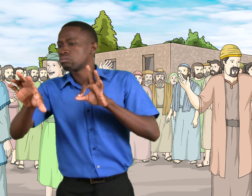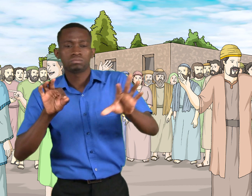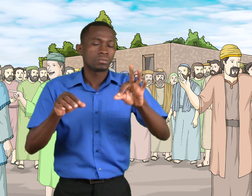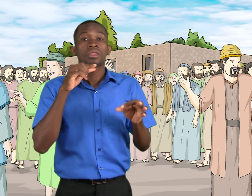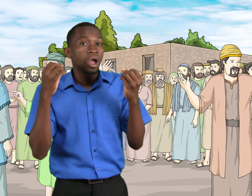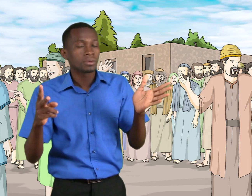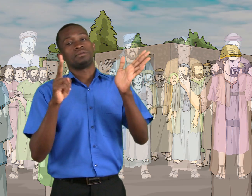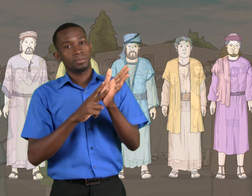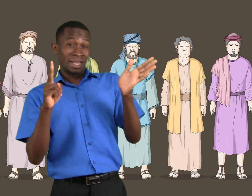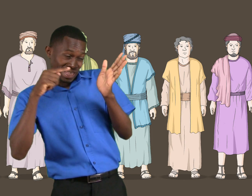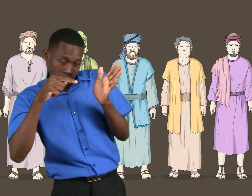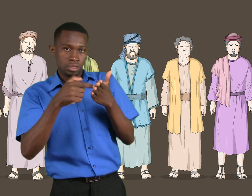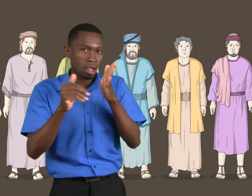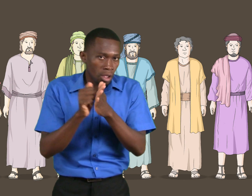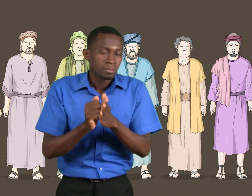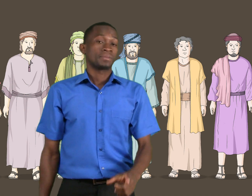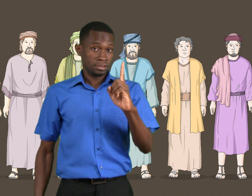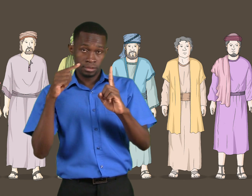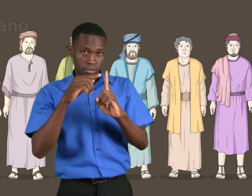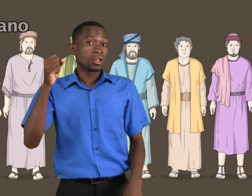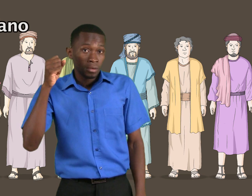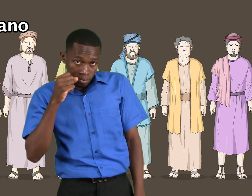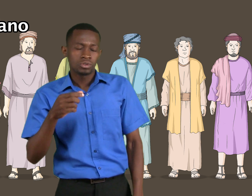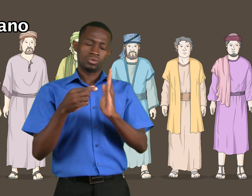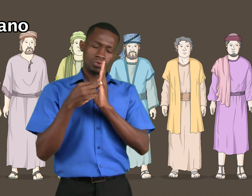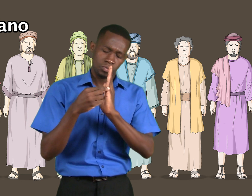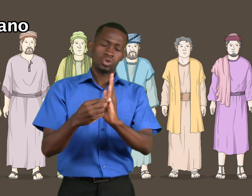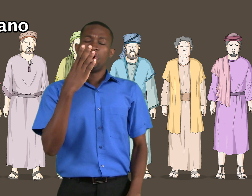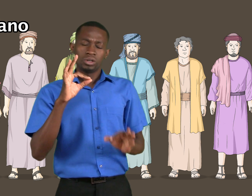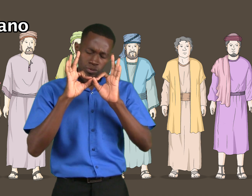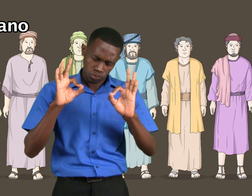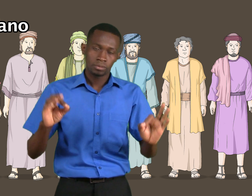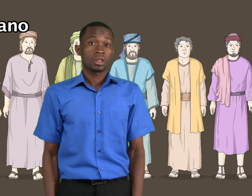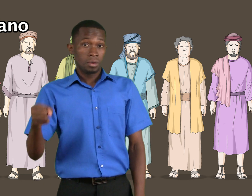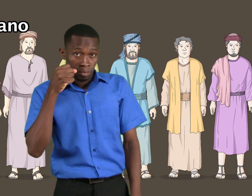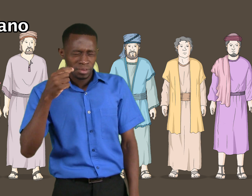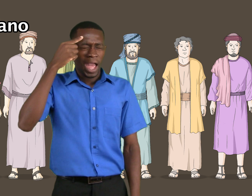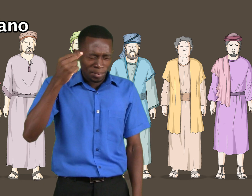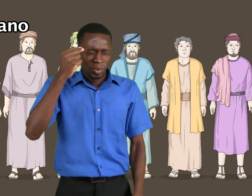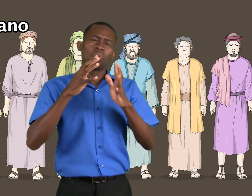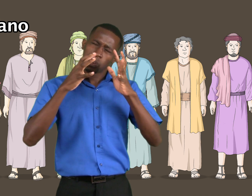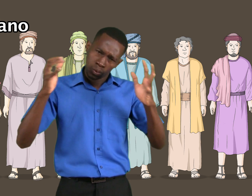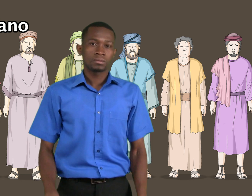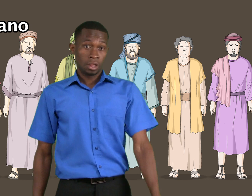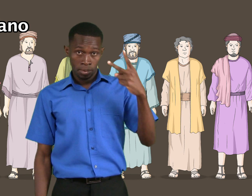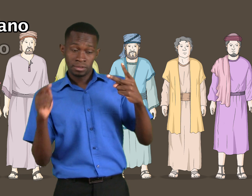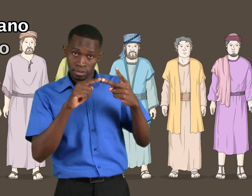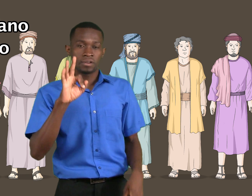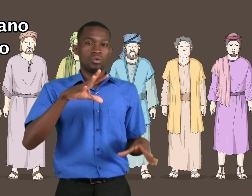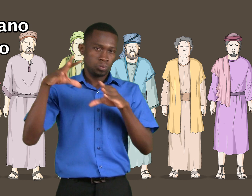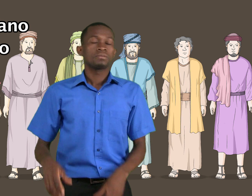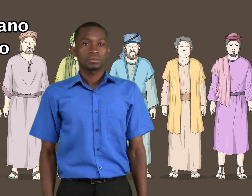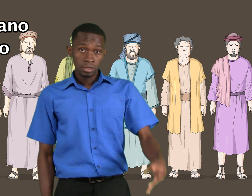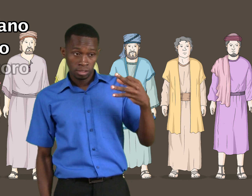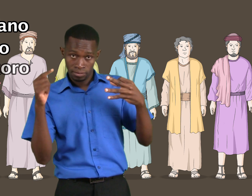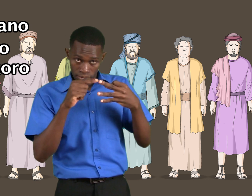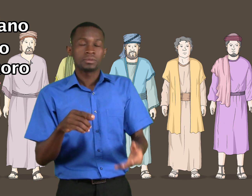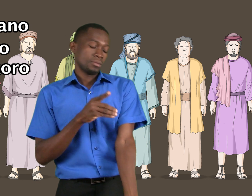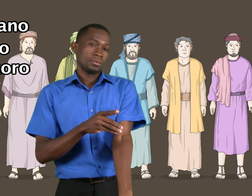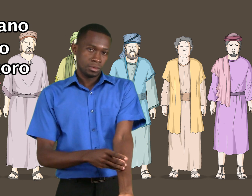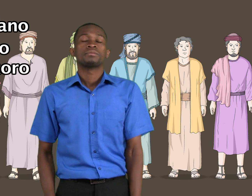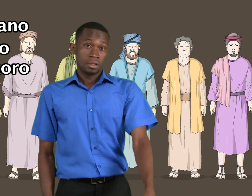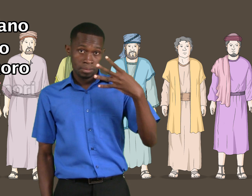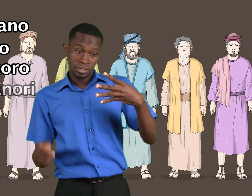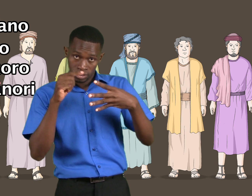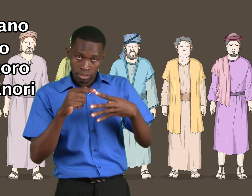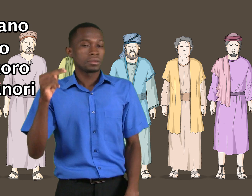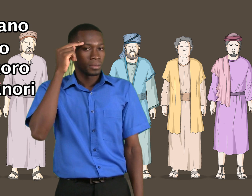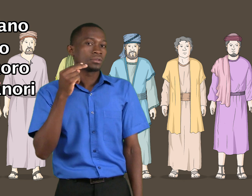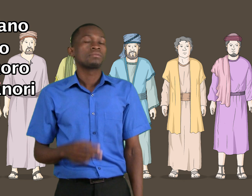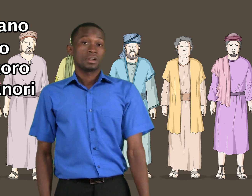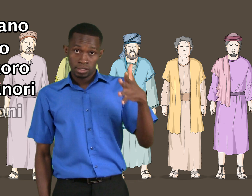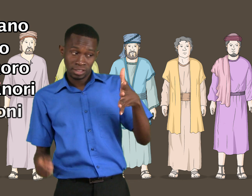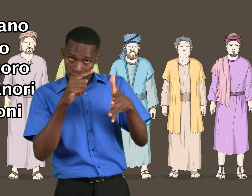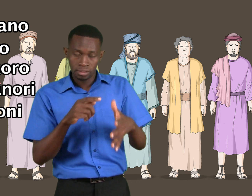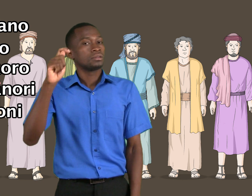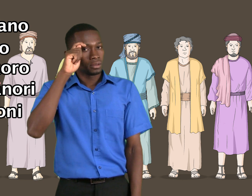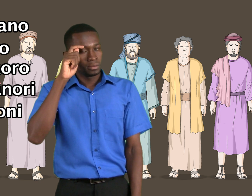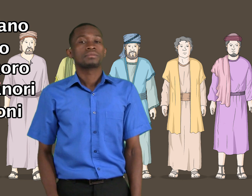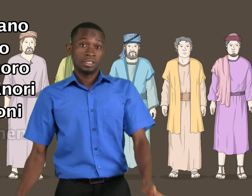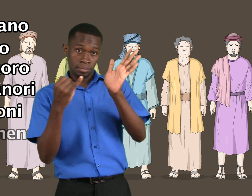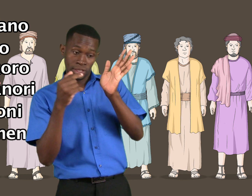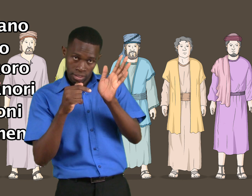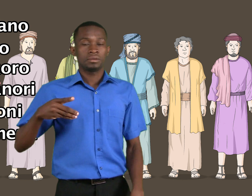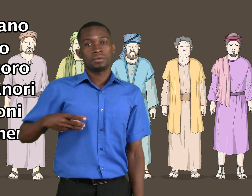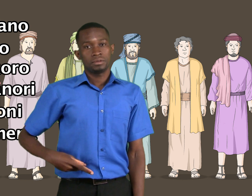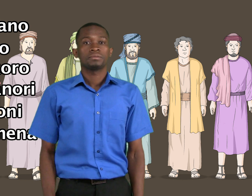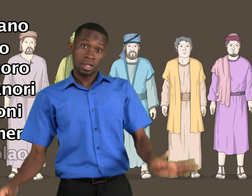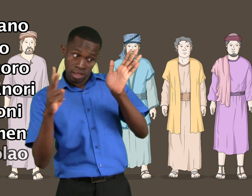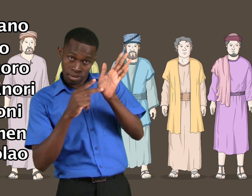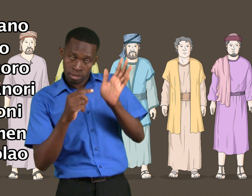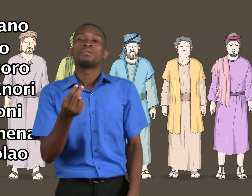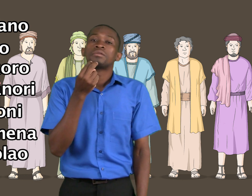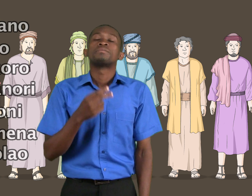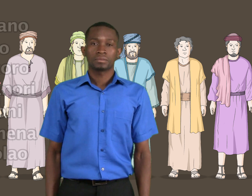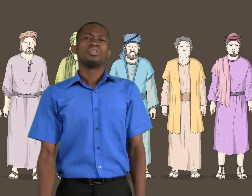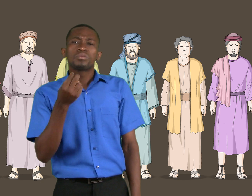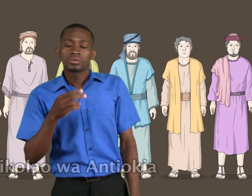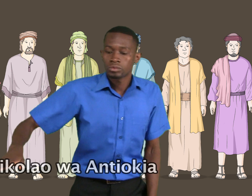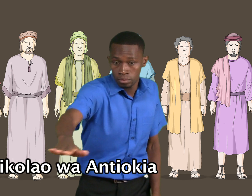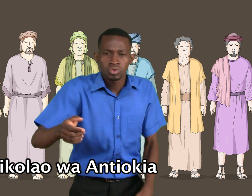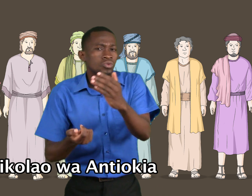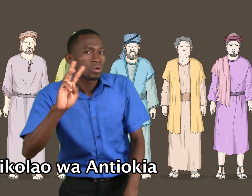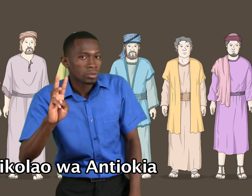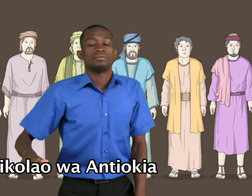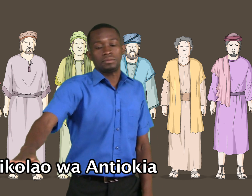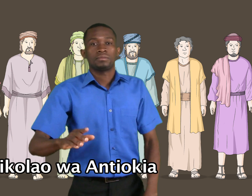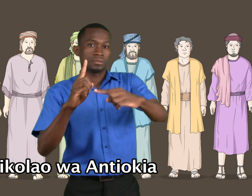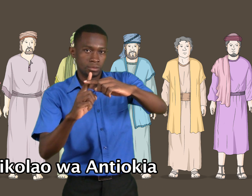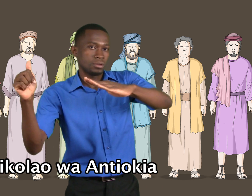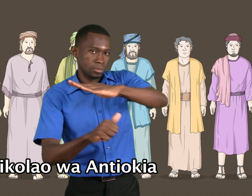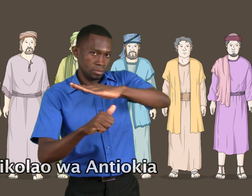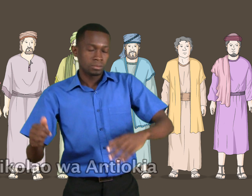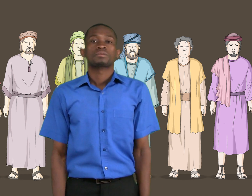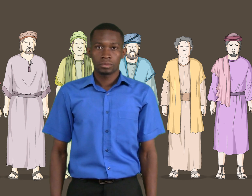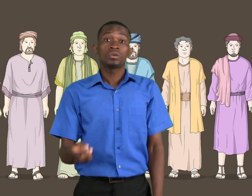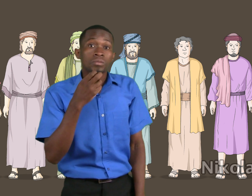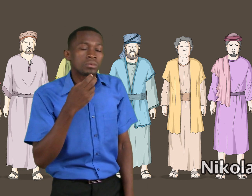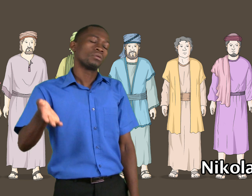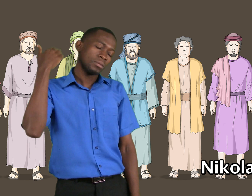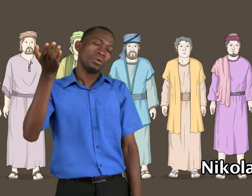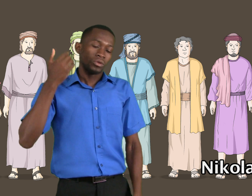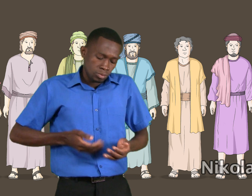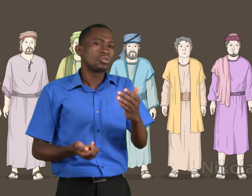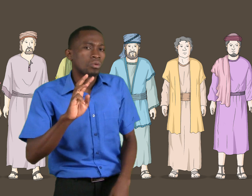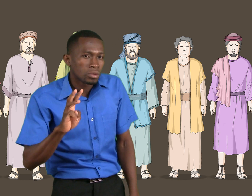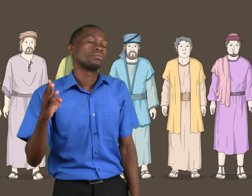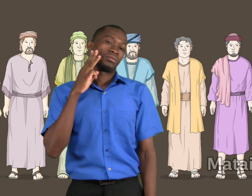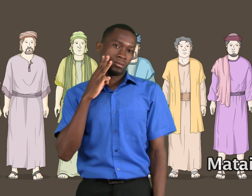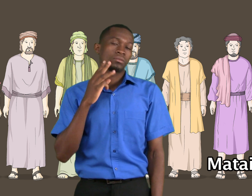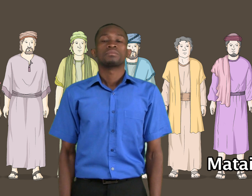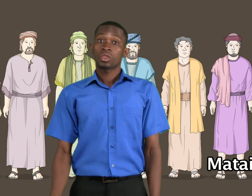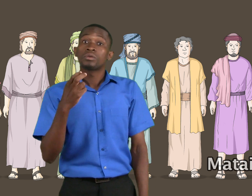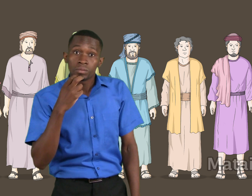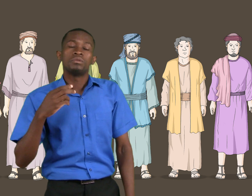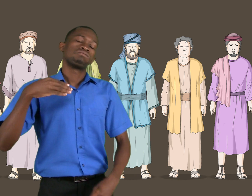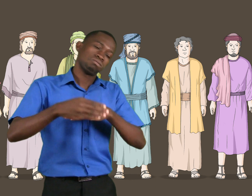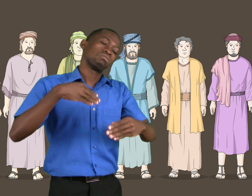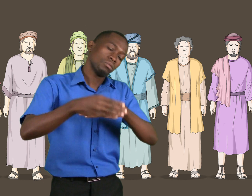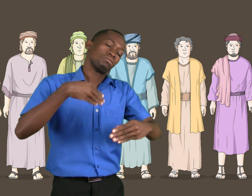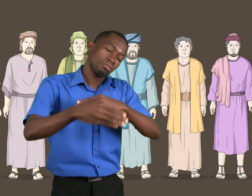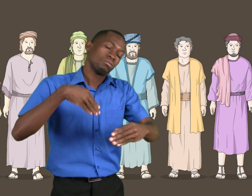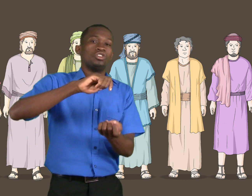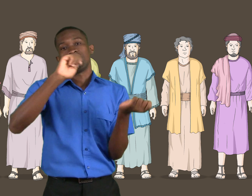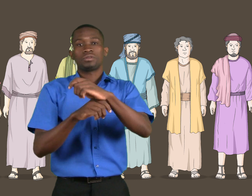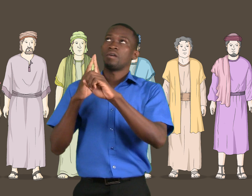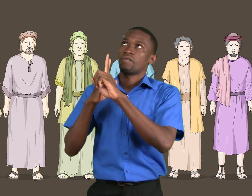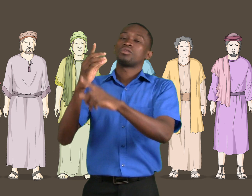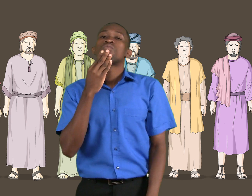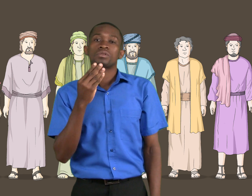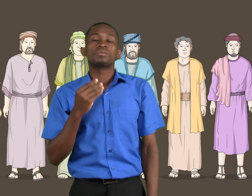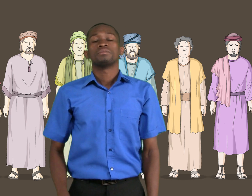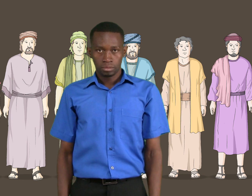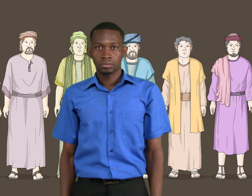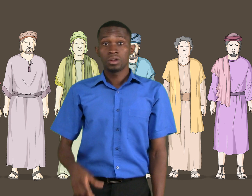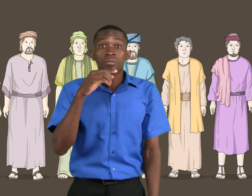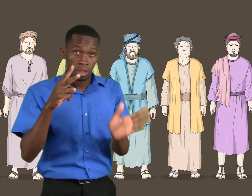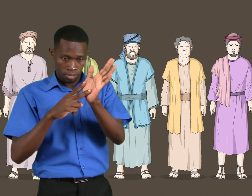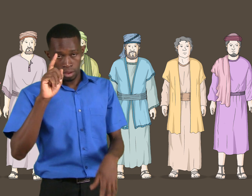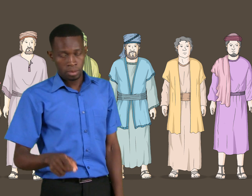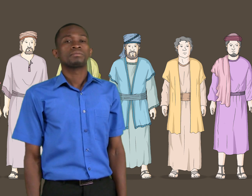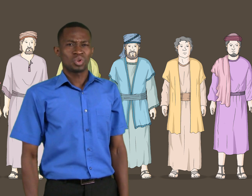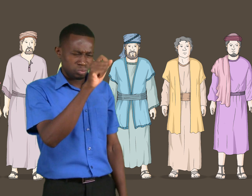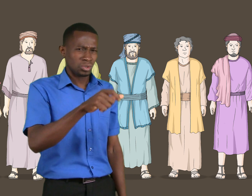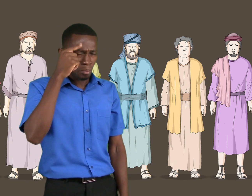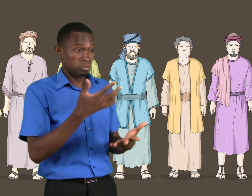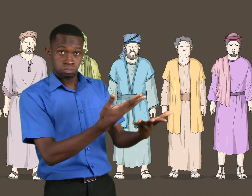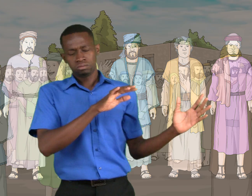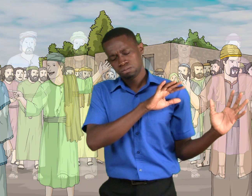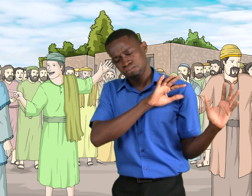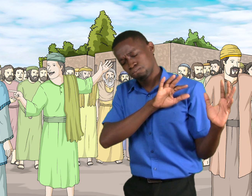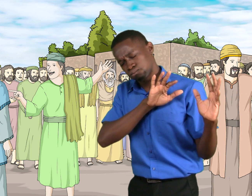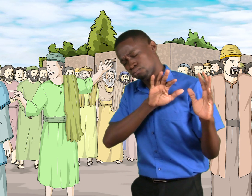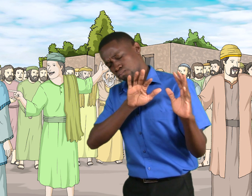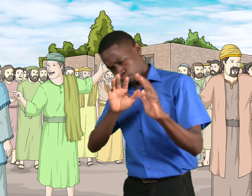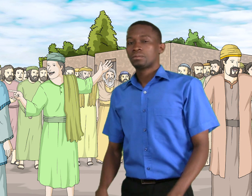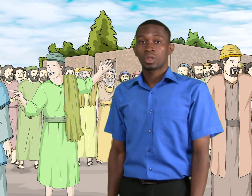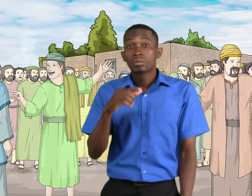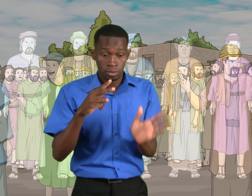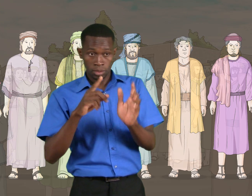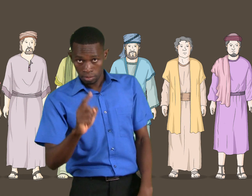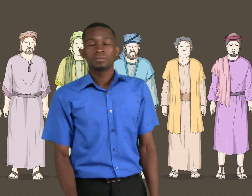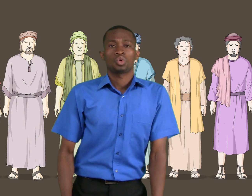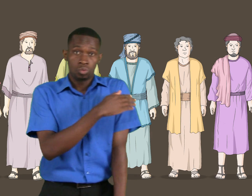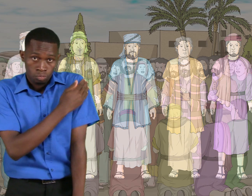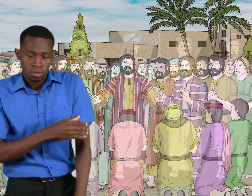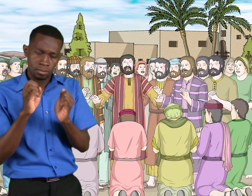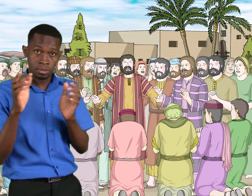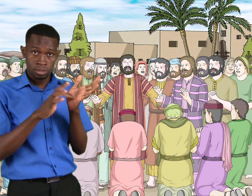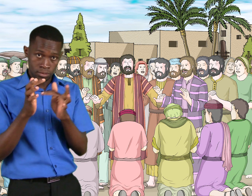They chose Stephen, a man full of faith and of the Holy Spirit, as well as Philip, Prochorus, Nicanor, Timon, Parmenas, and Nicolas from Antioch, a convert to Judaism.